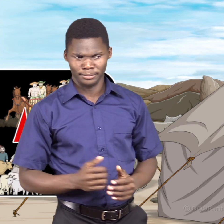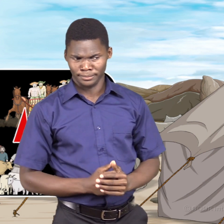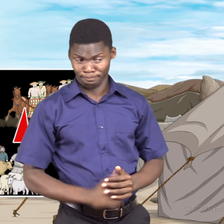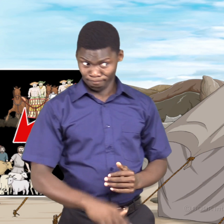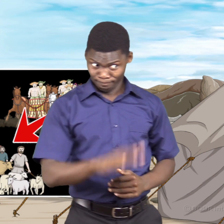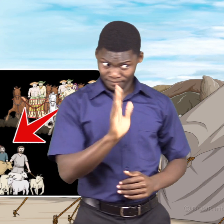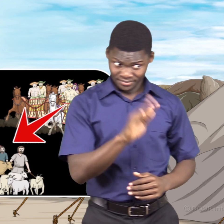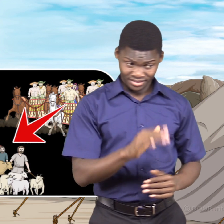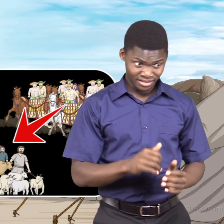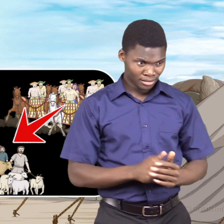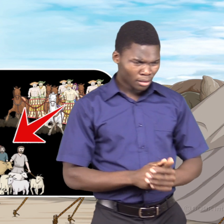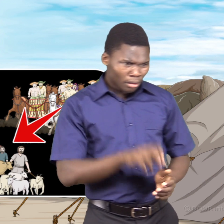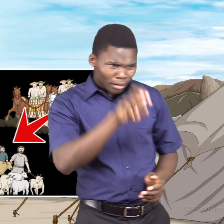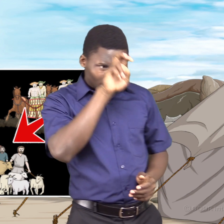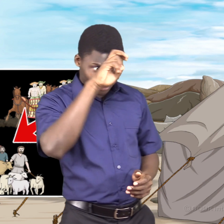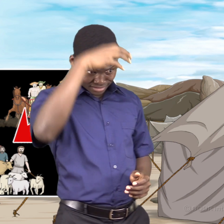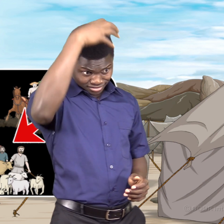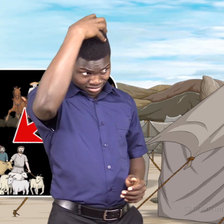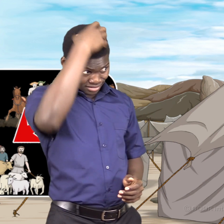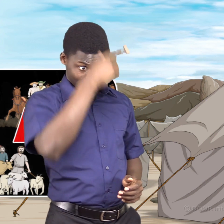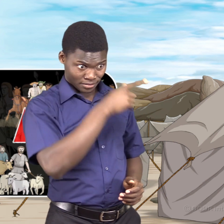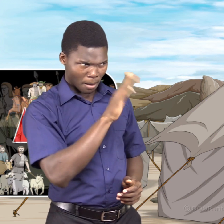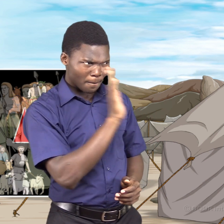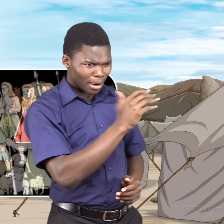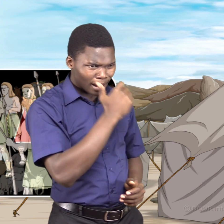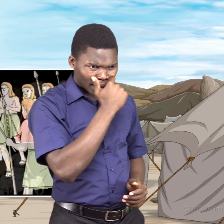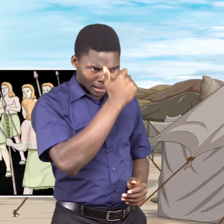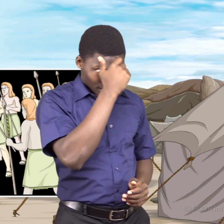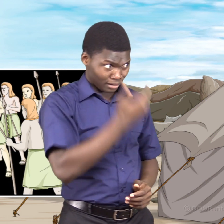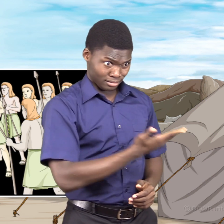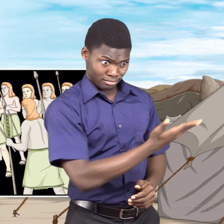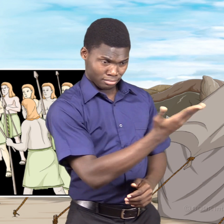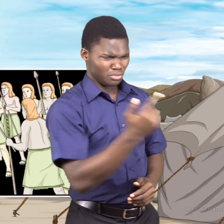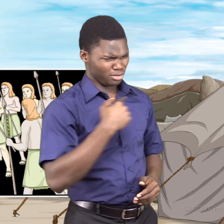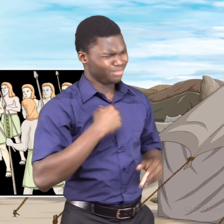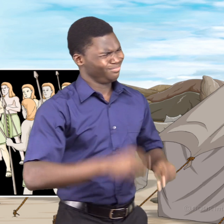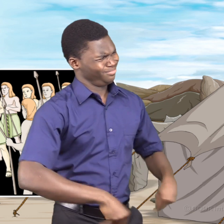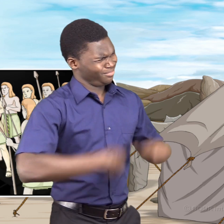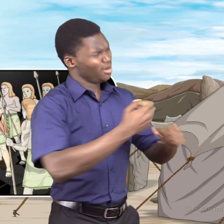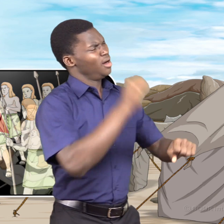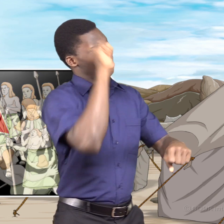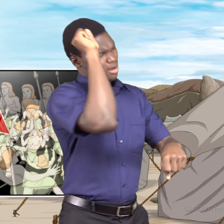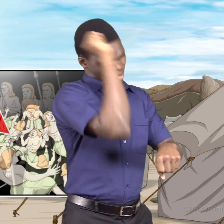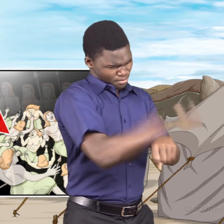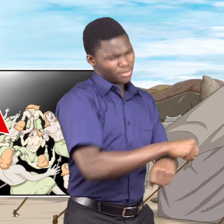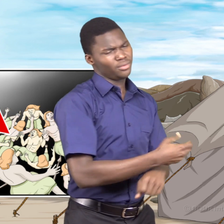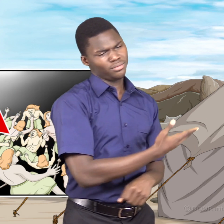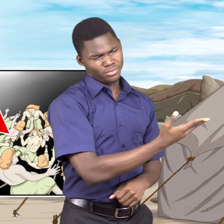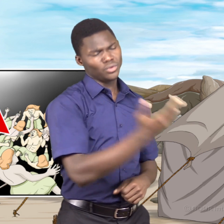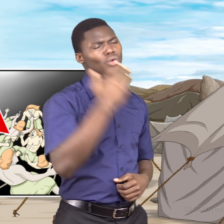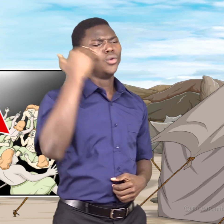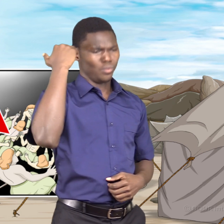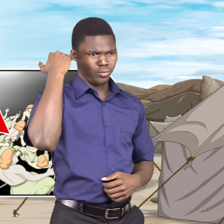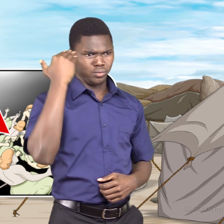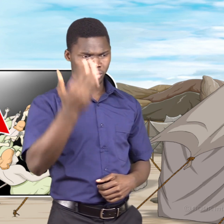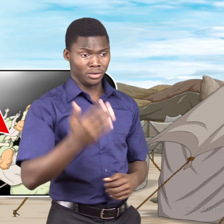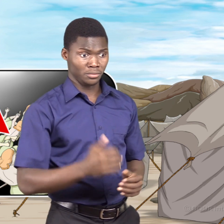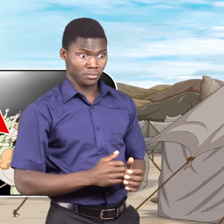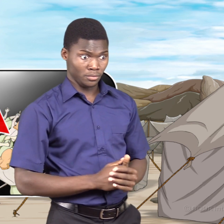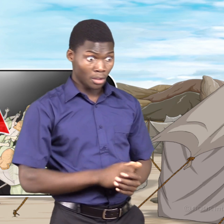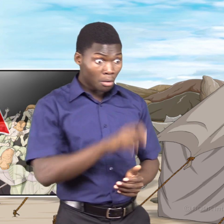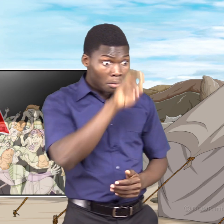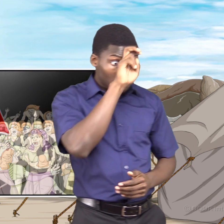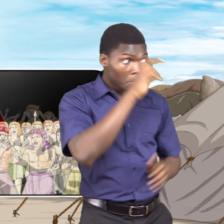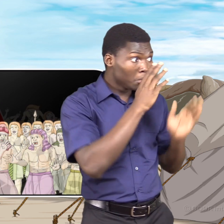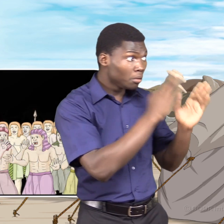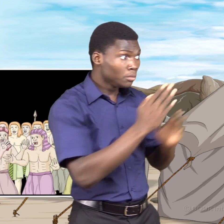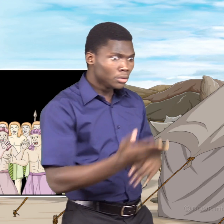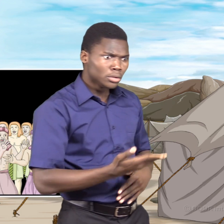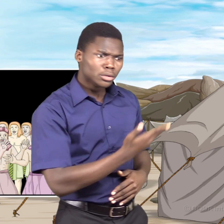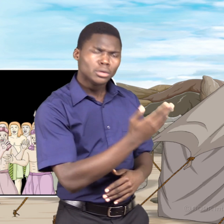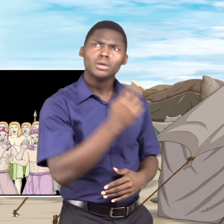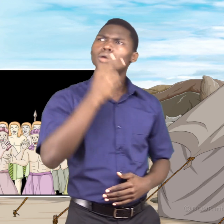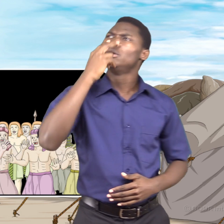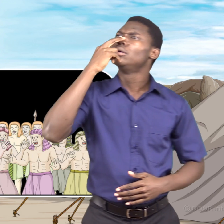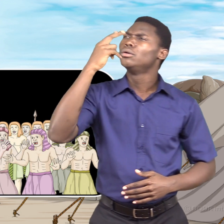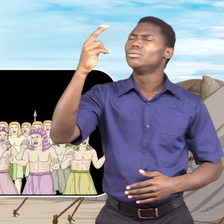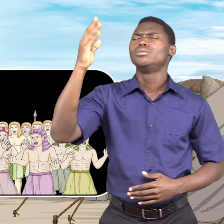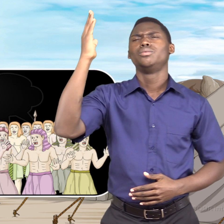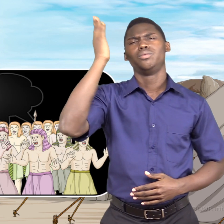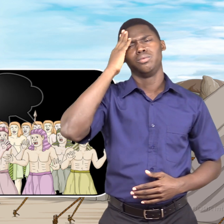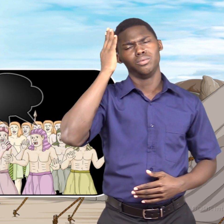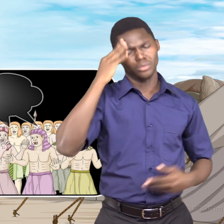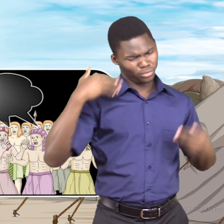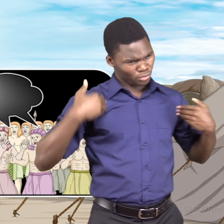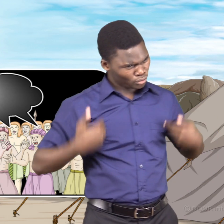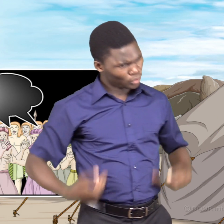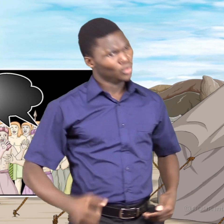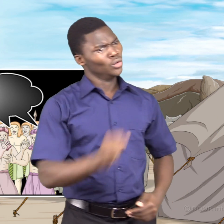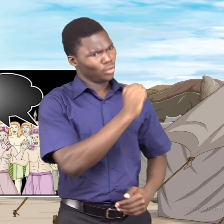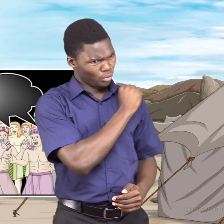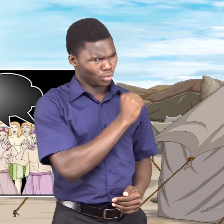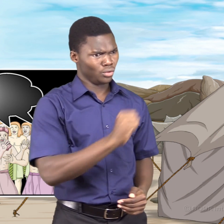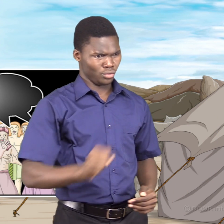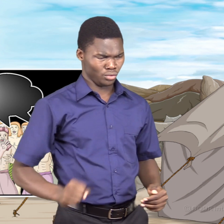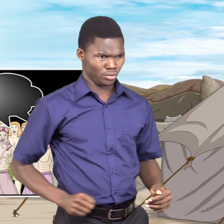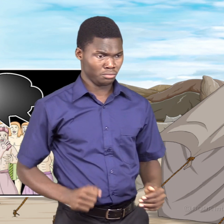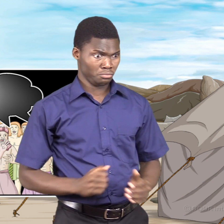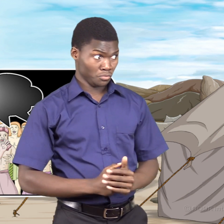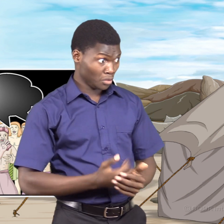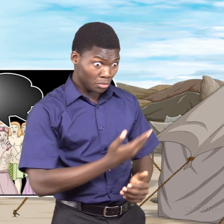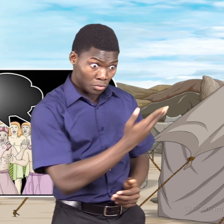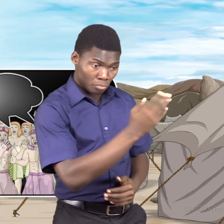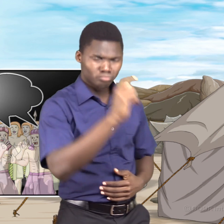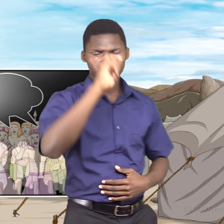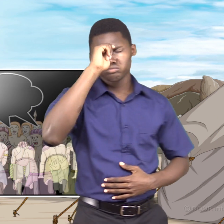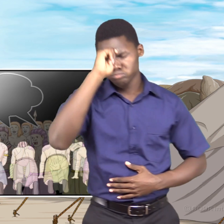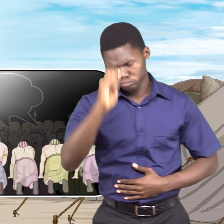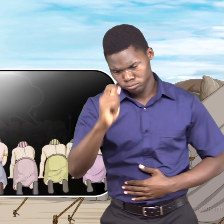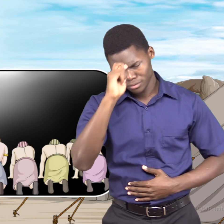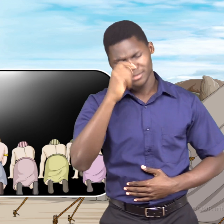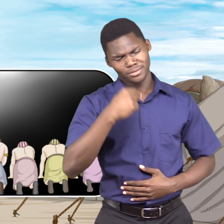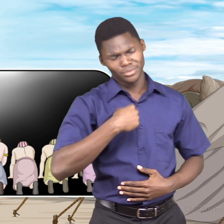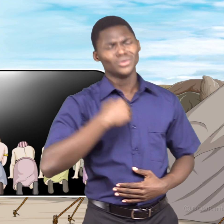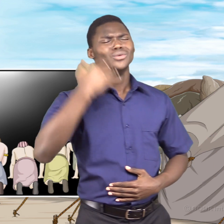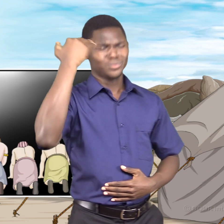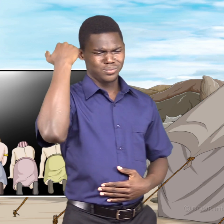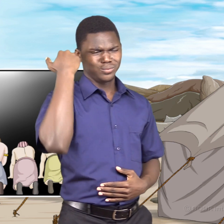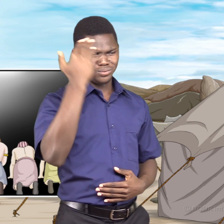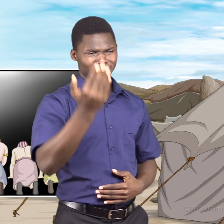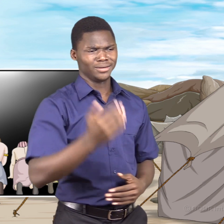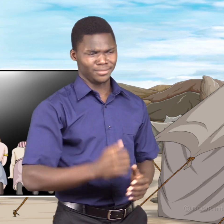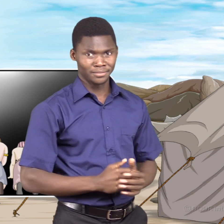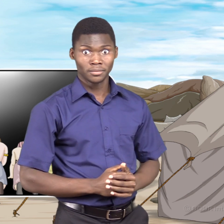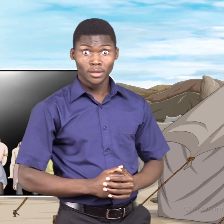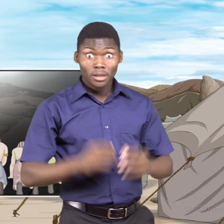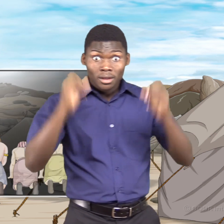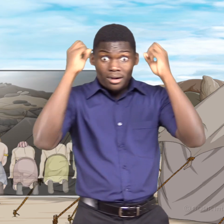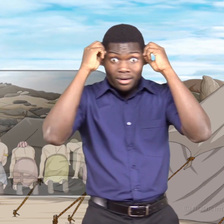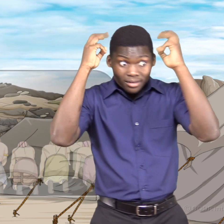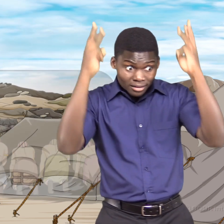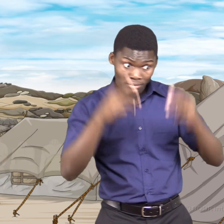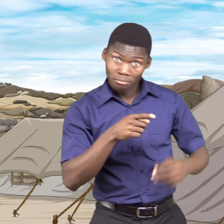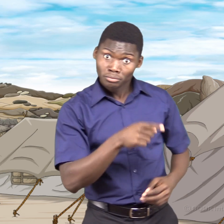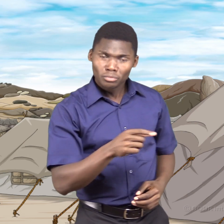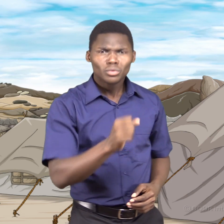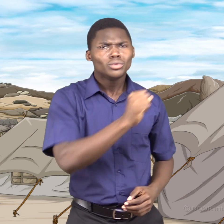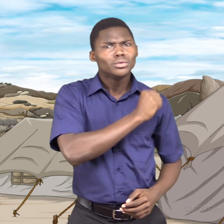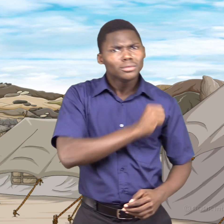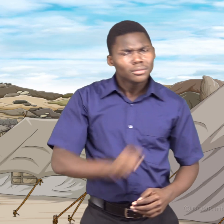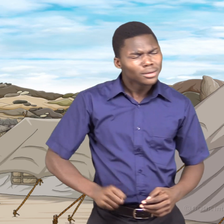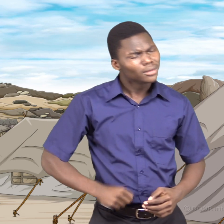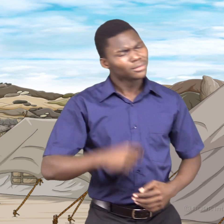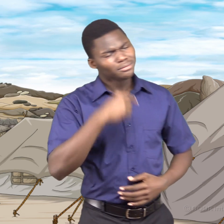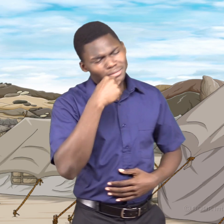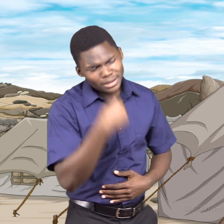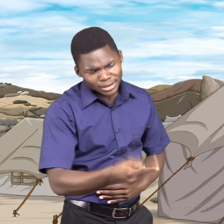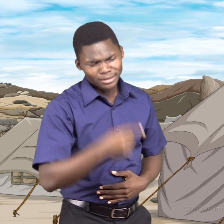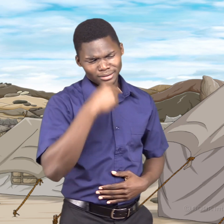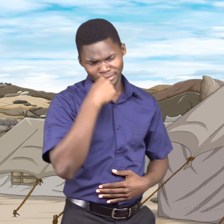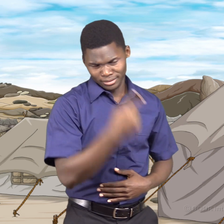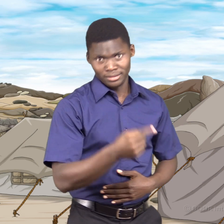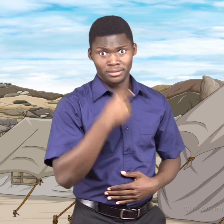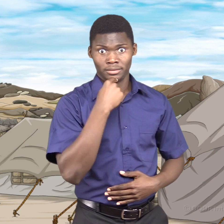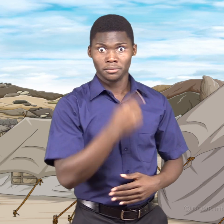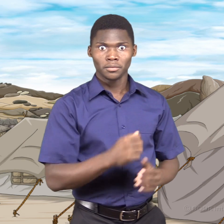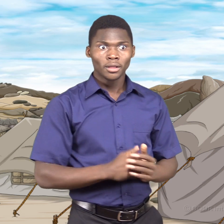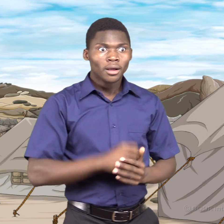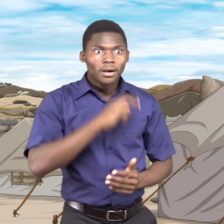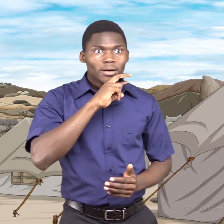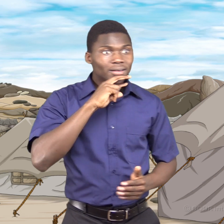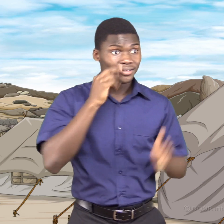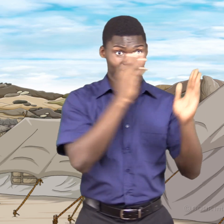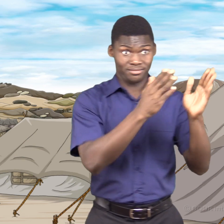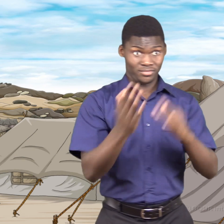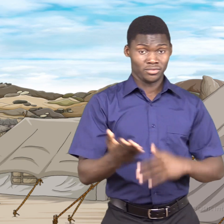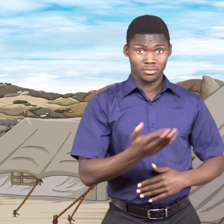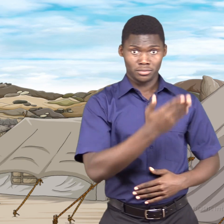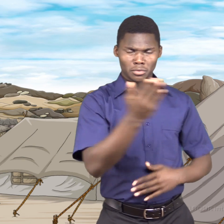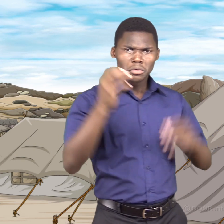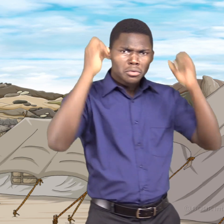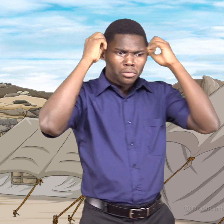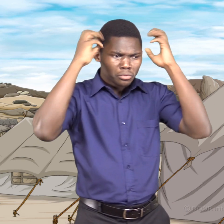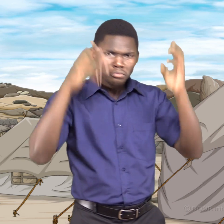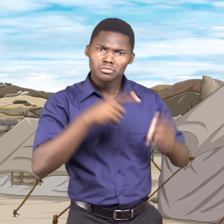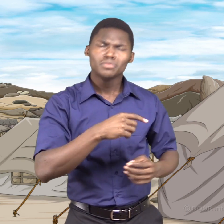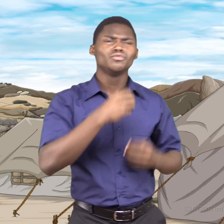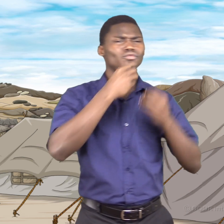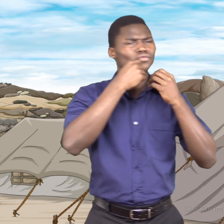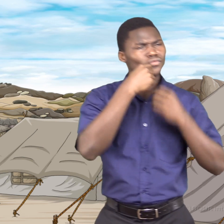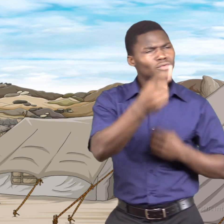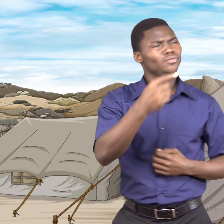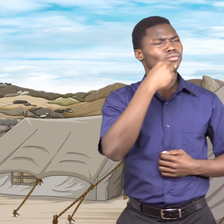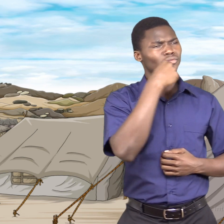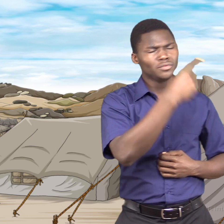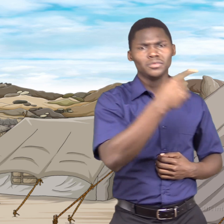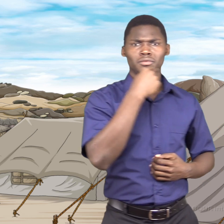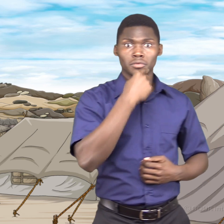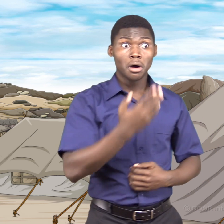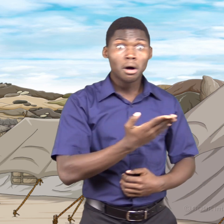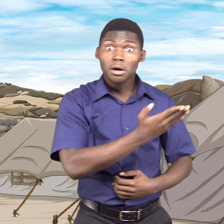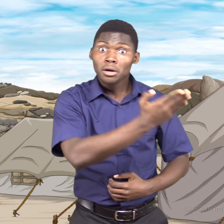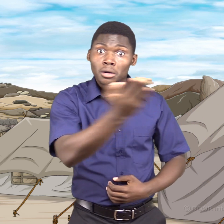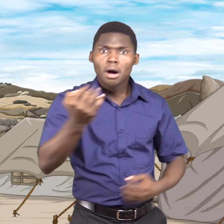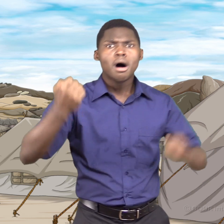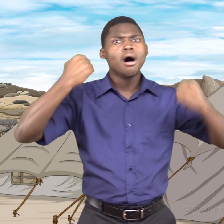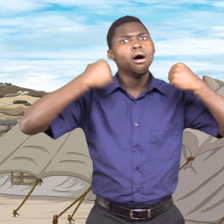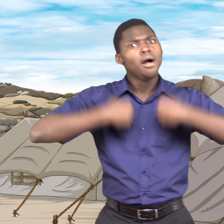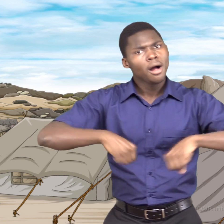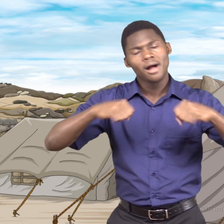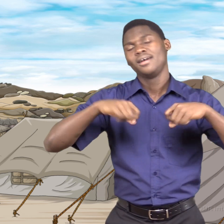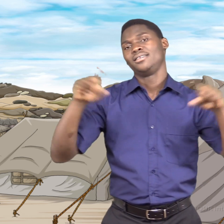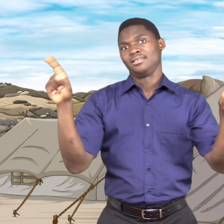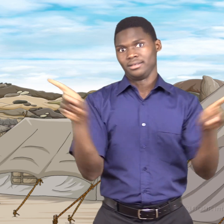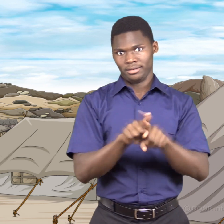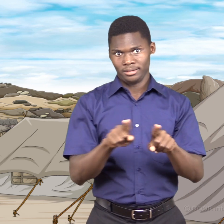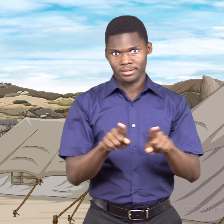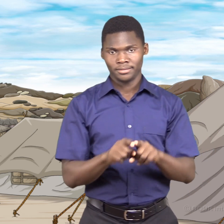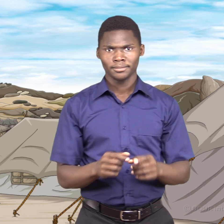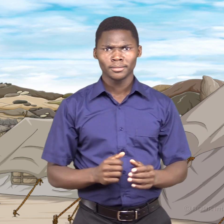But I will gain honor by means of Pharaoh and all his army, and the Egyptians will know that I am the LORD.”